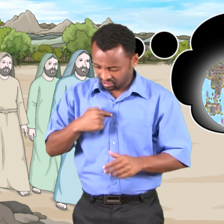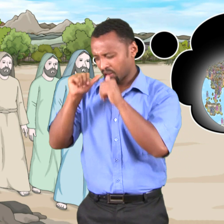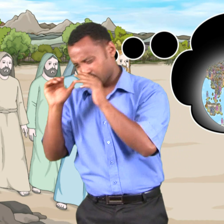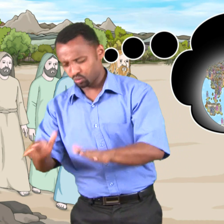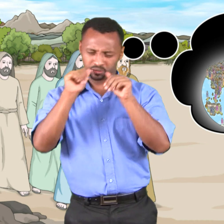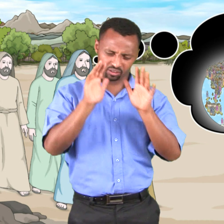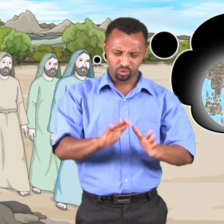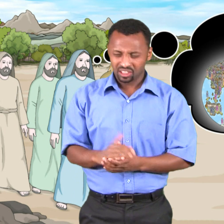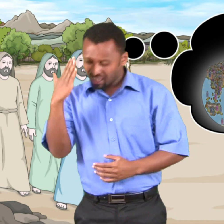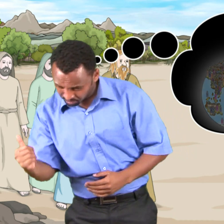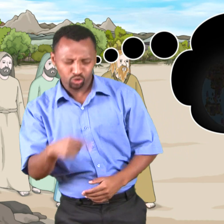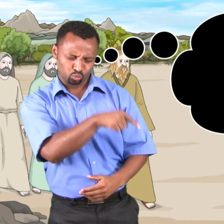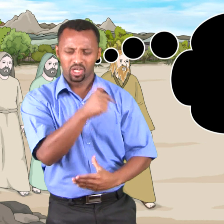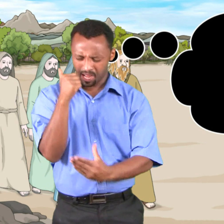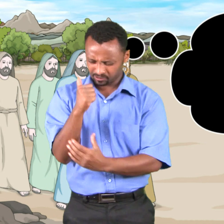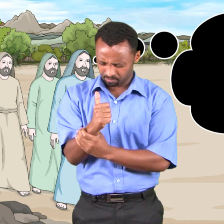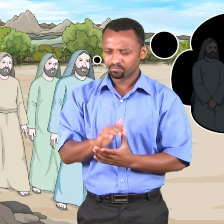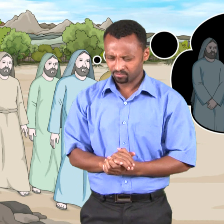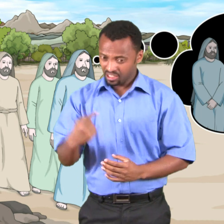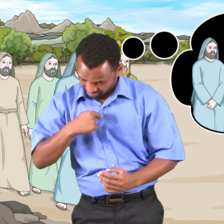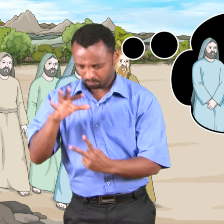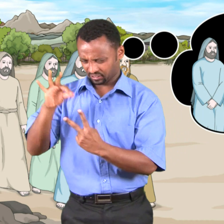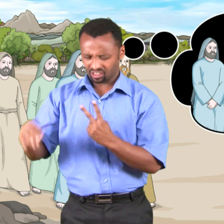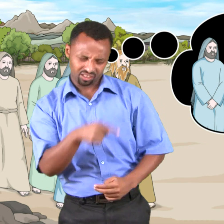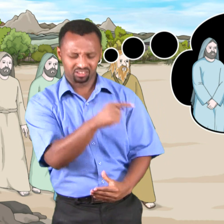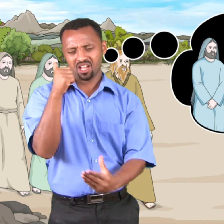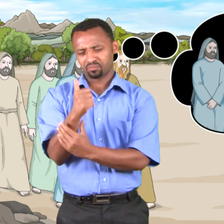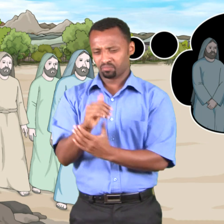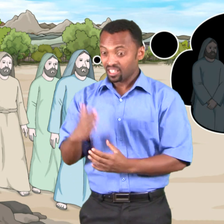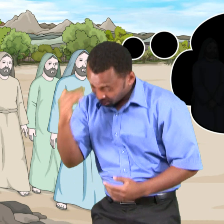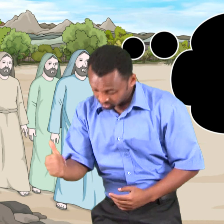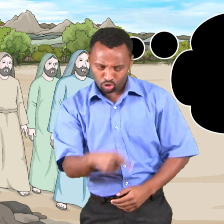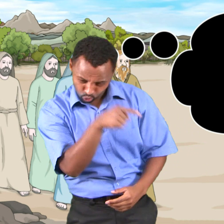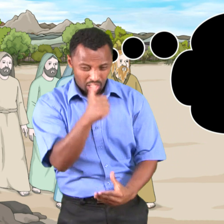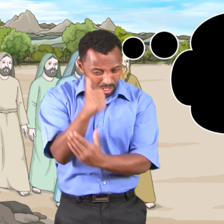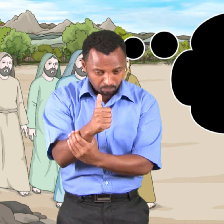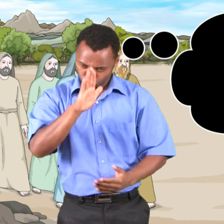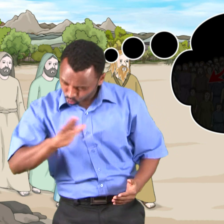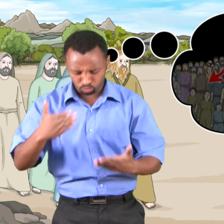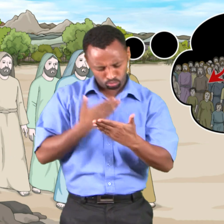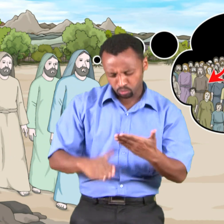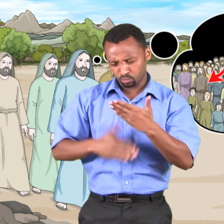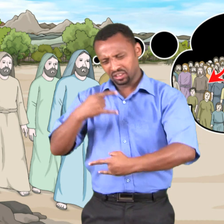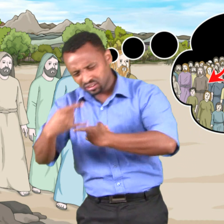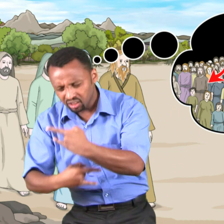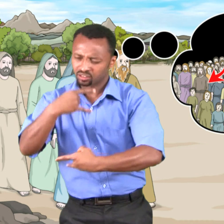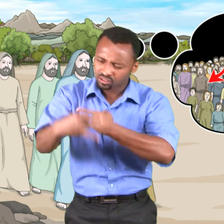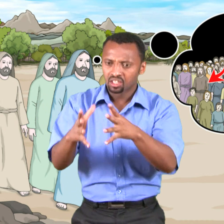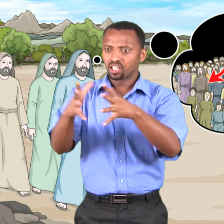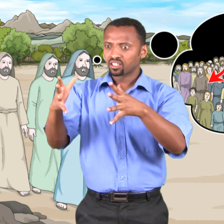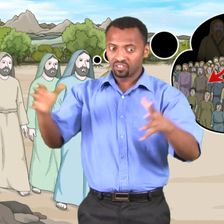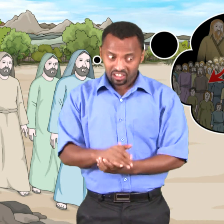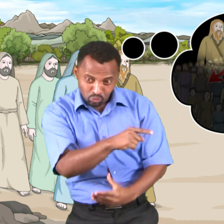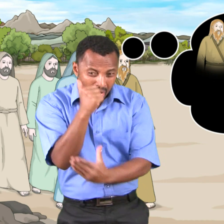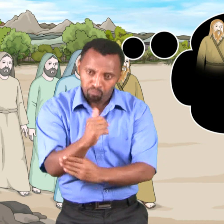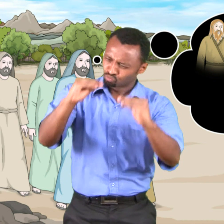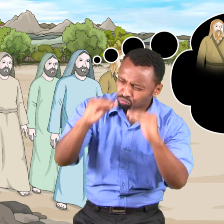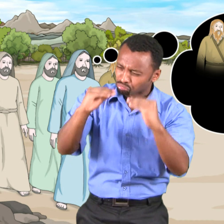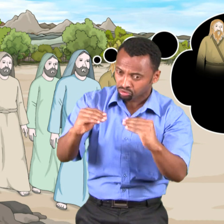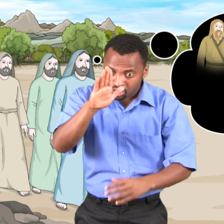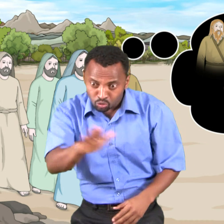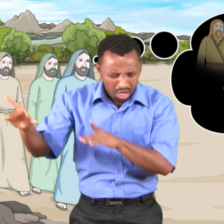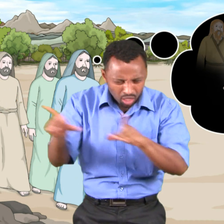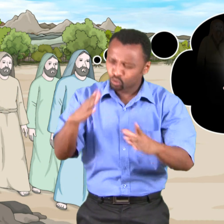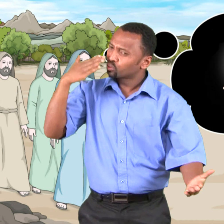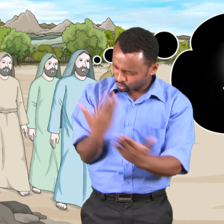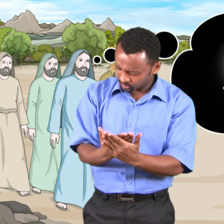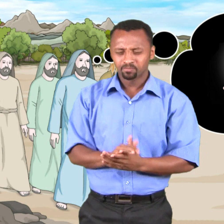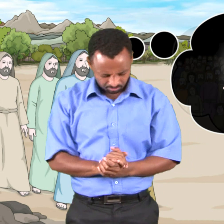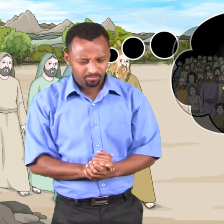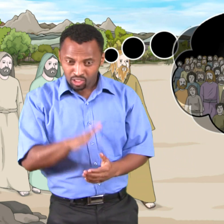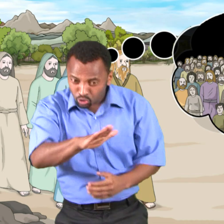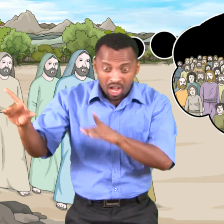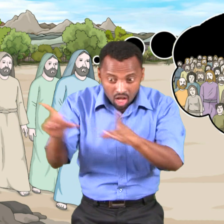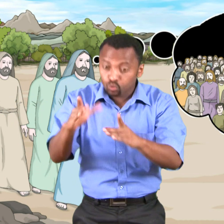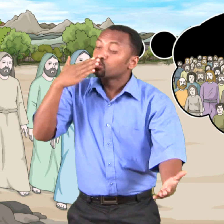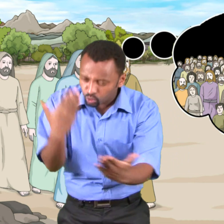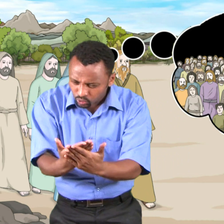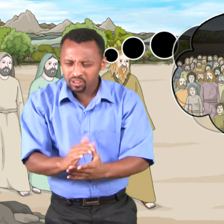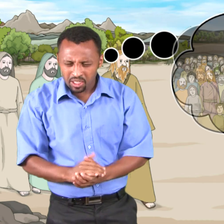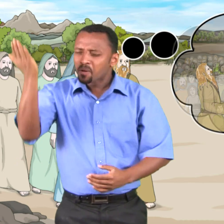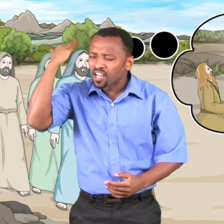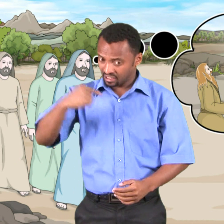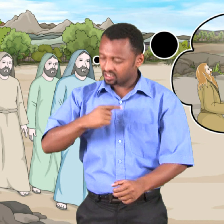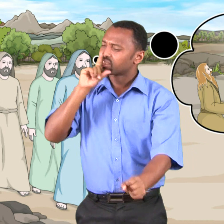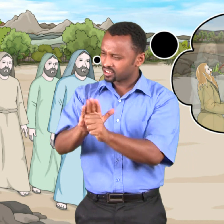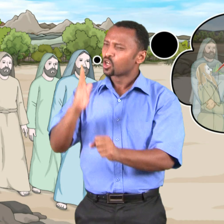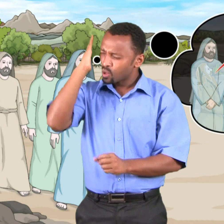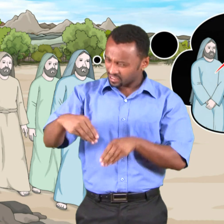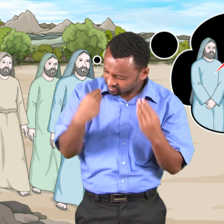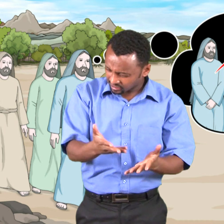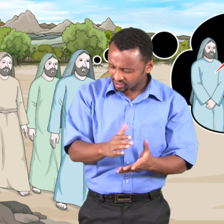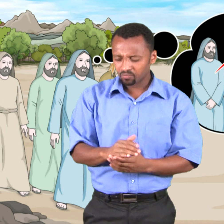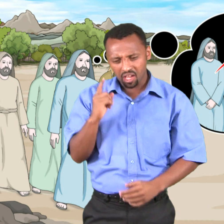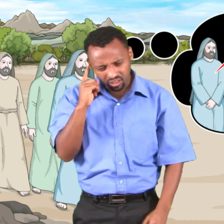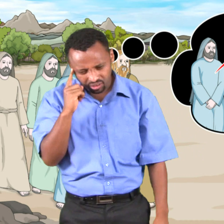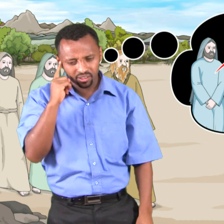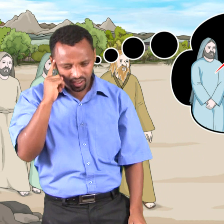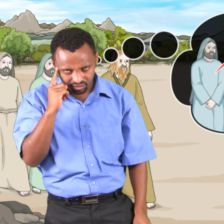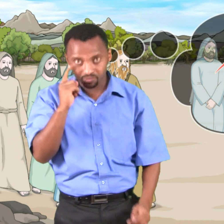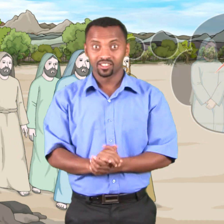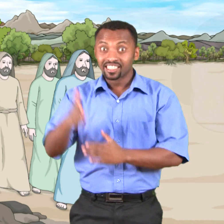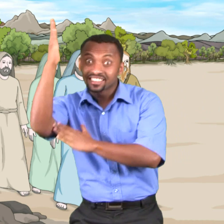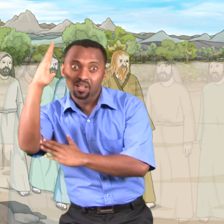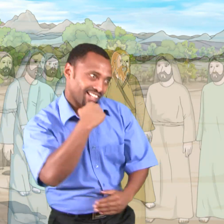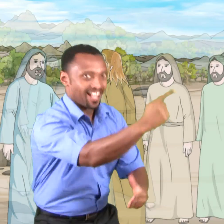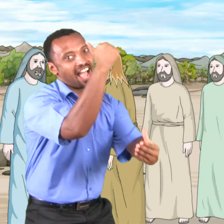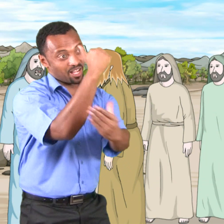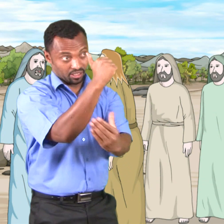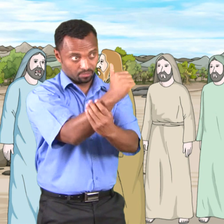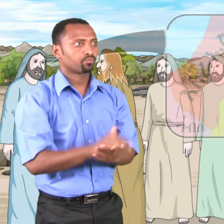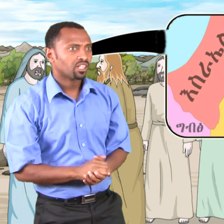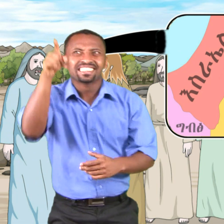For I have chosen him, so that he will command his children and his household after him to keep the way of the LORD by doing what is right and just, in order that the LORD may bring upon Abraham what He has promised.”